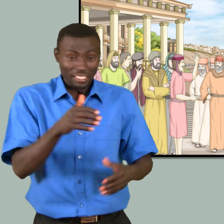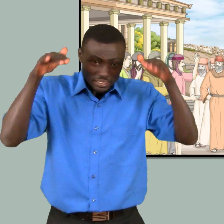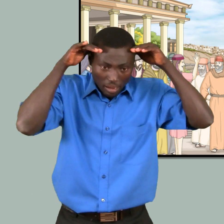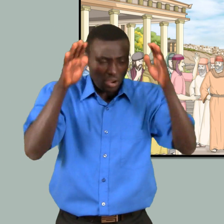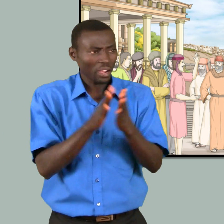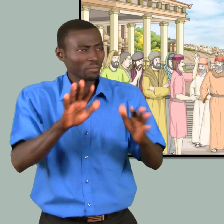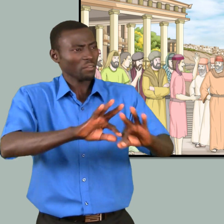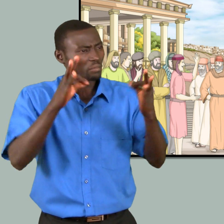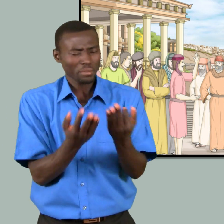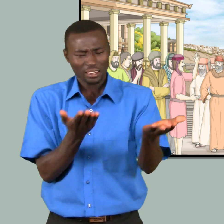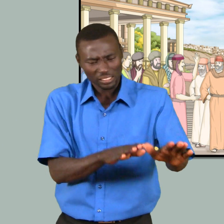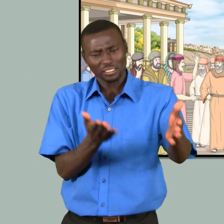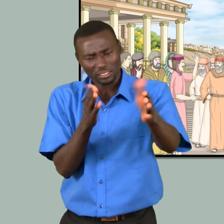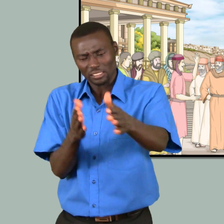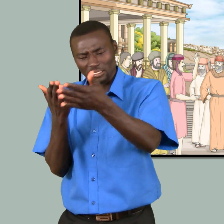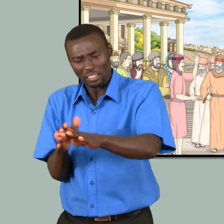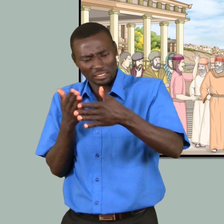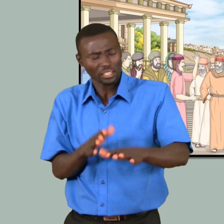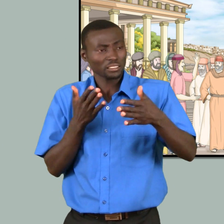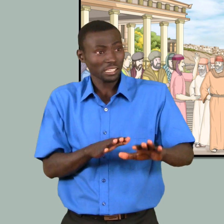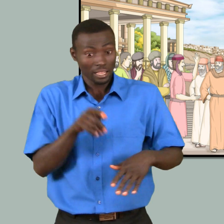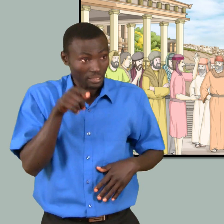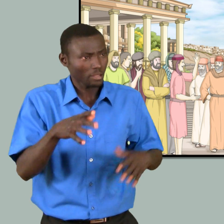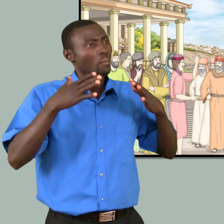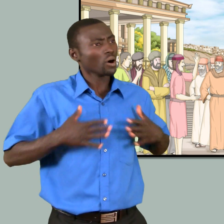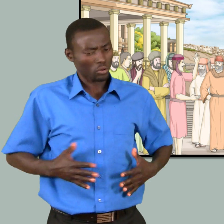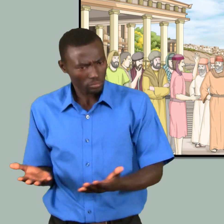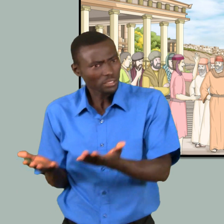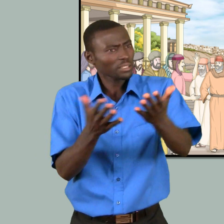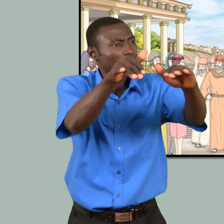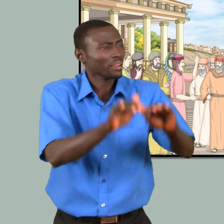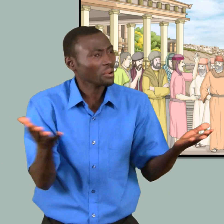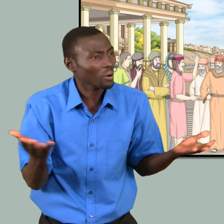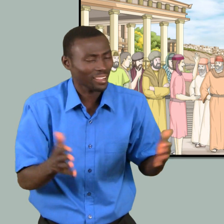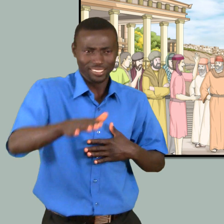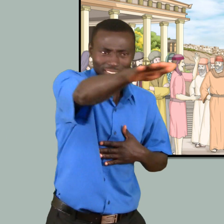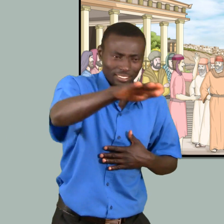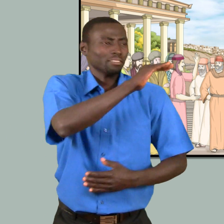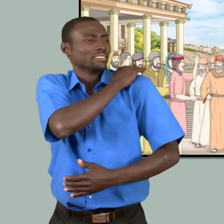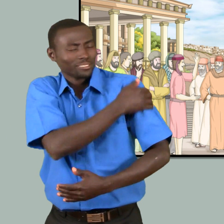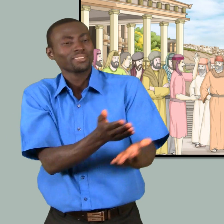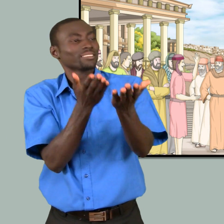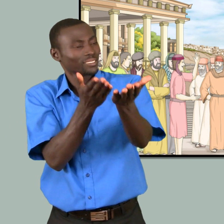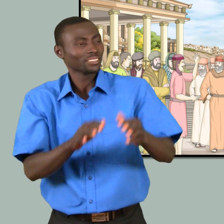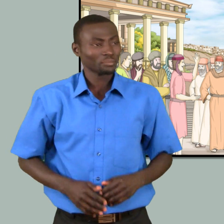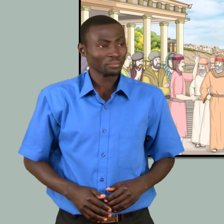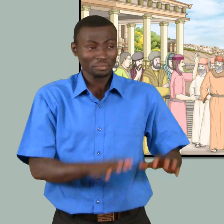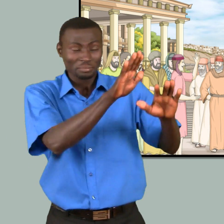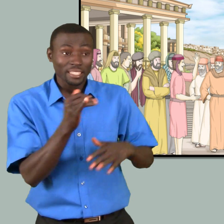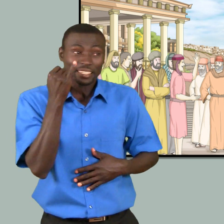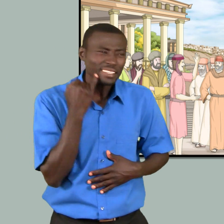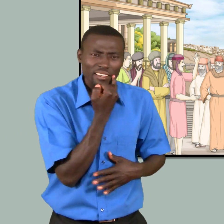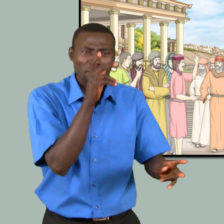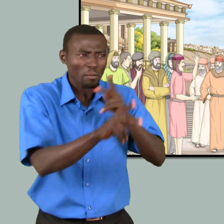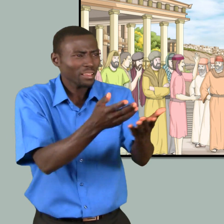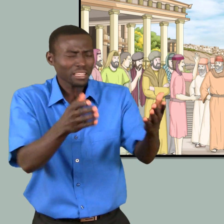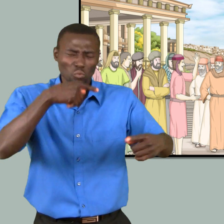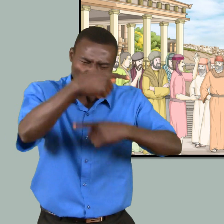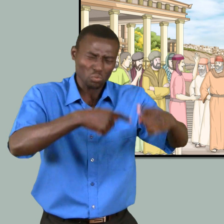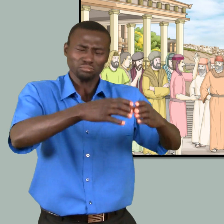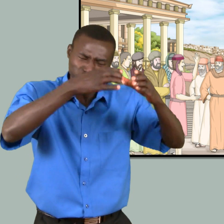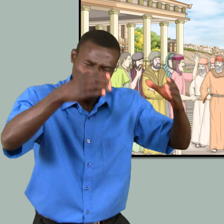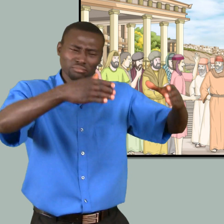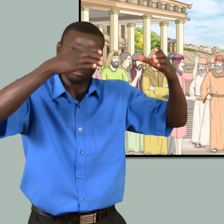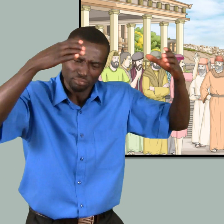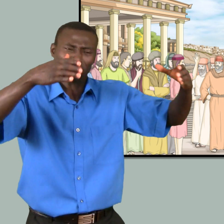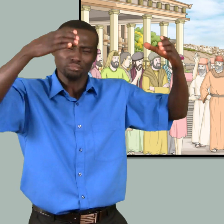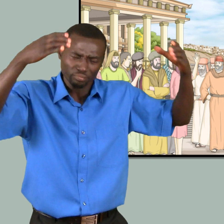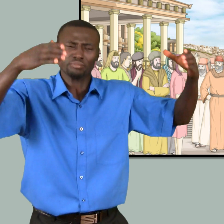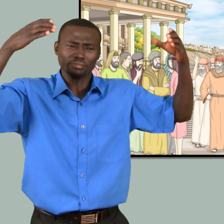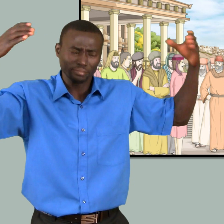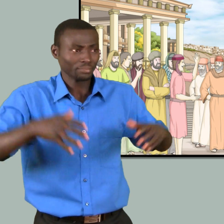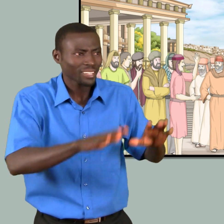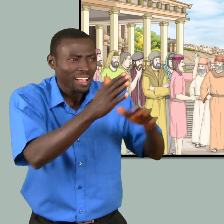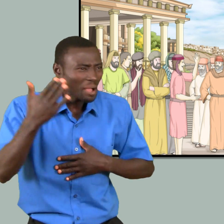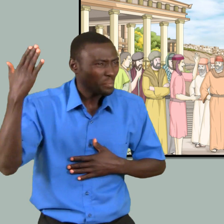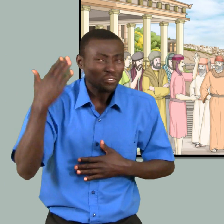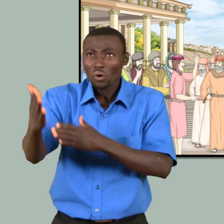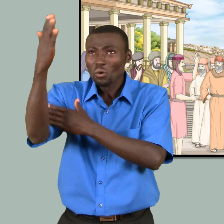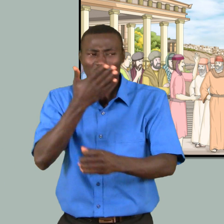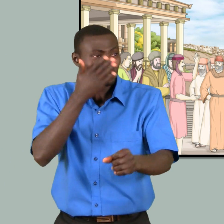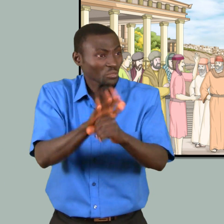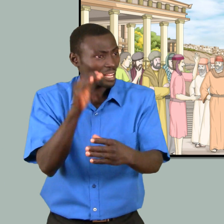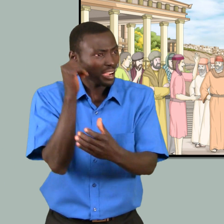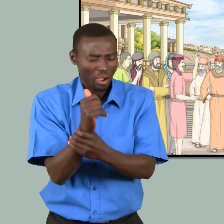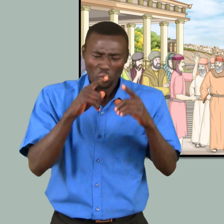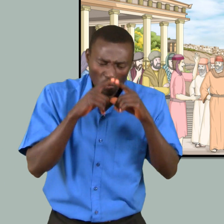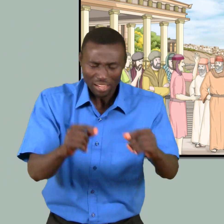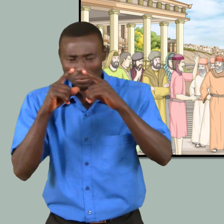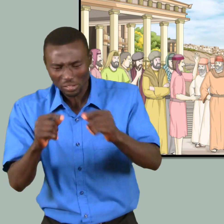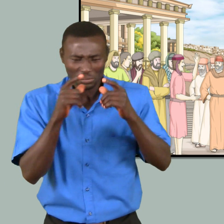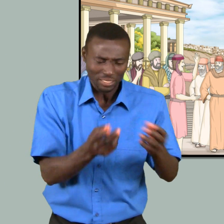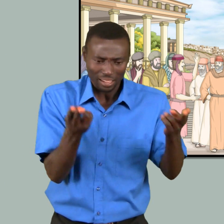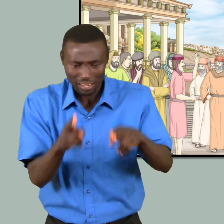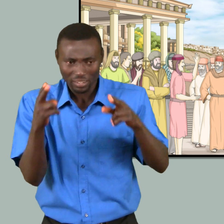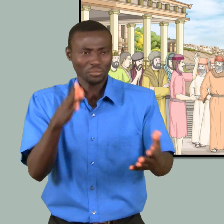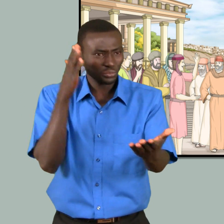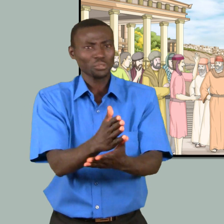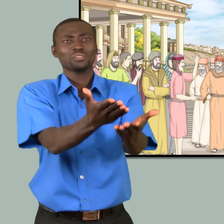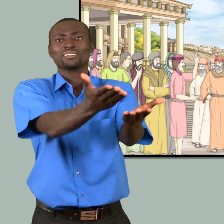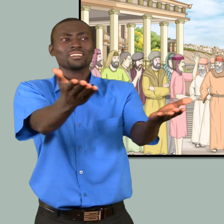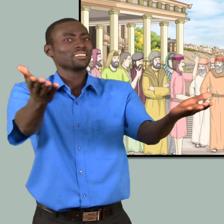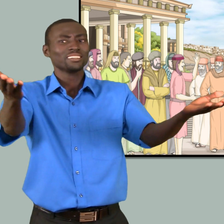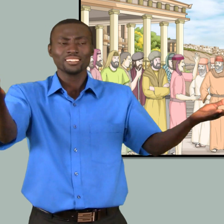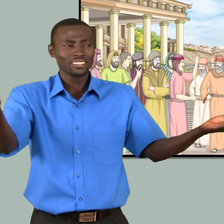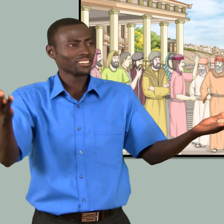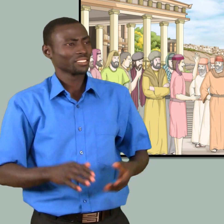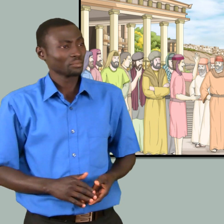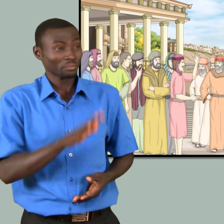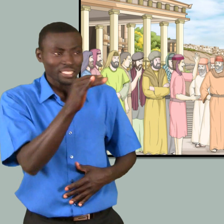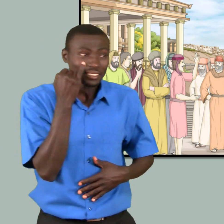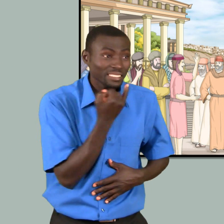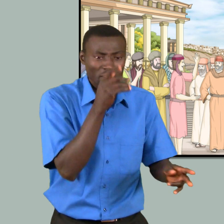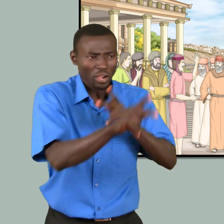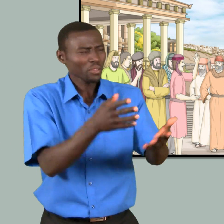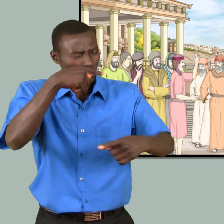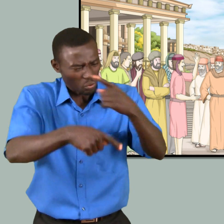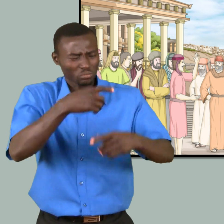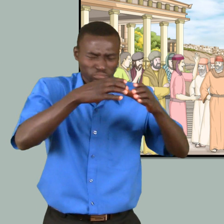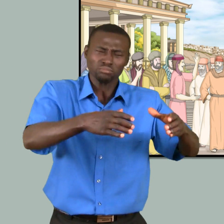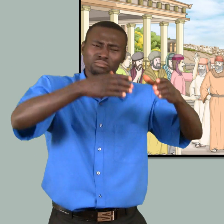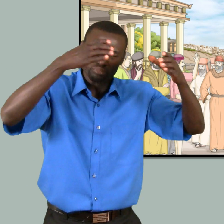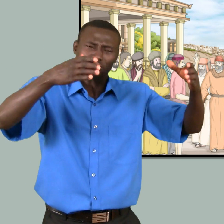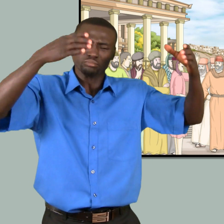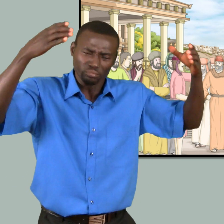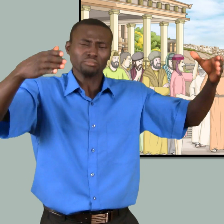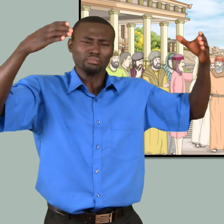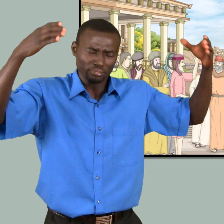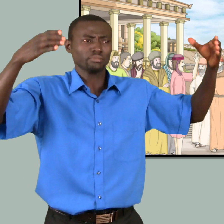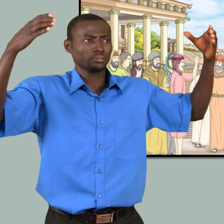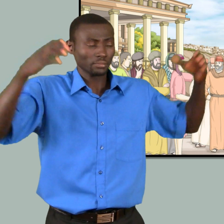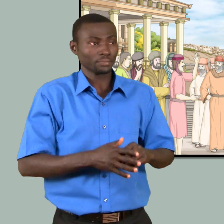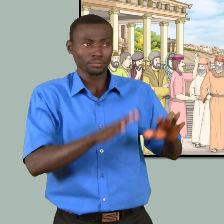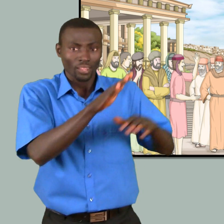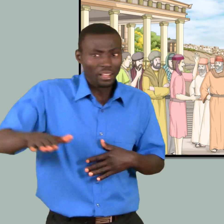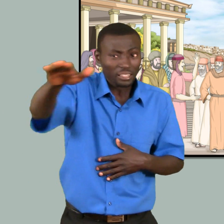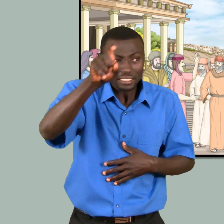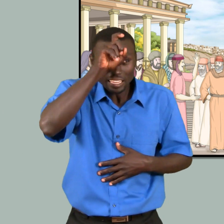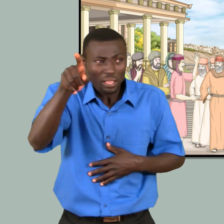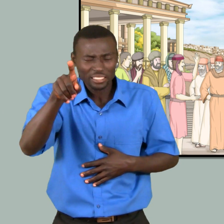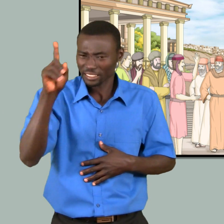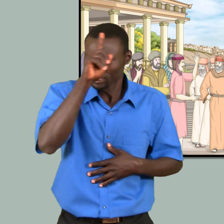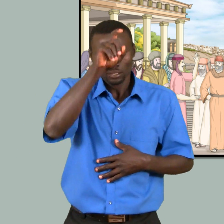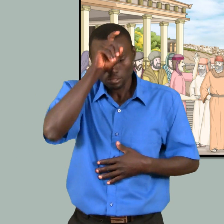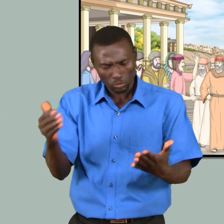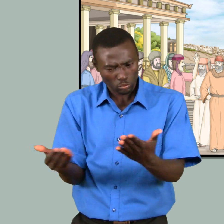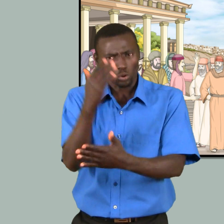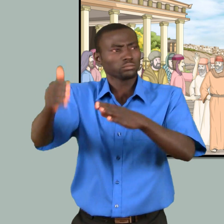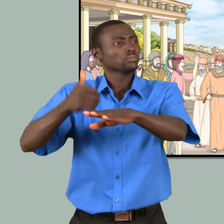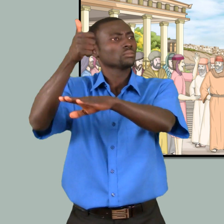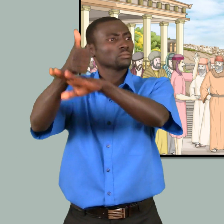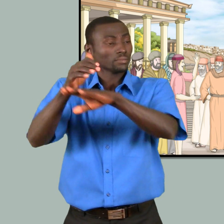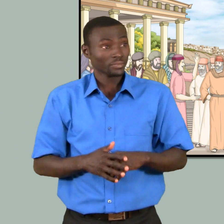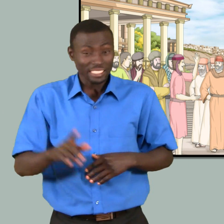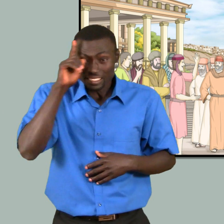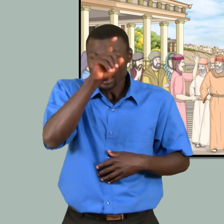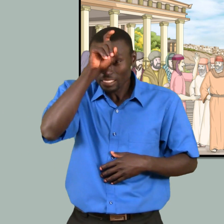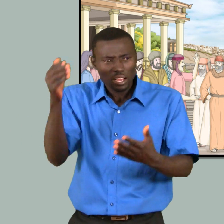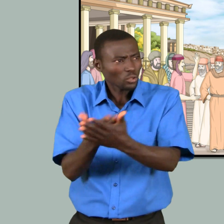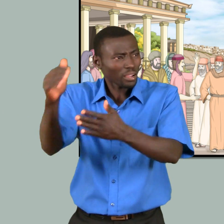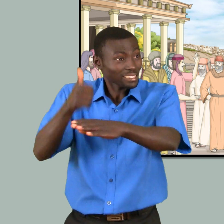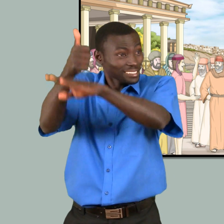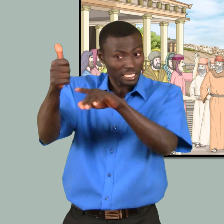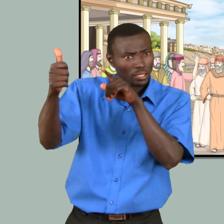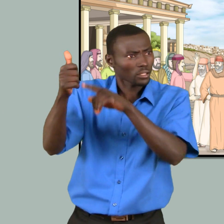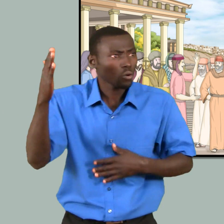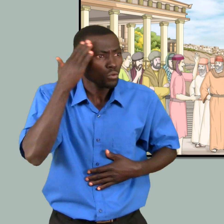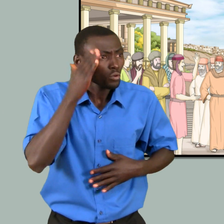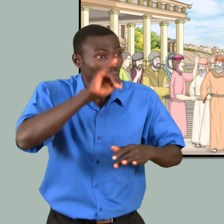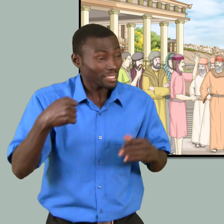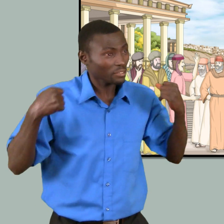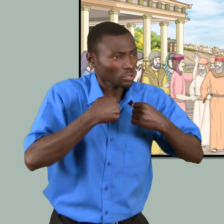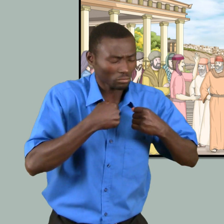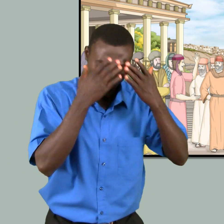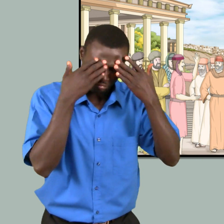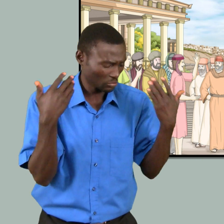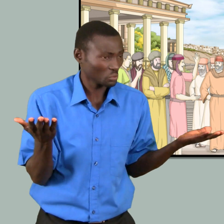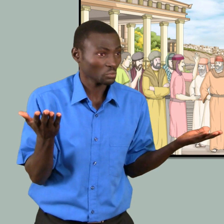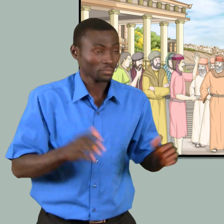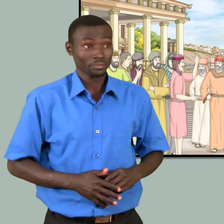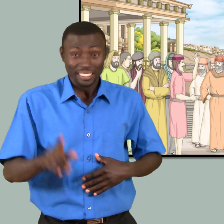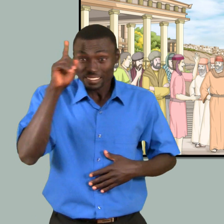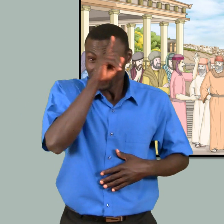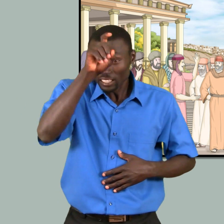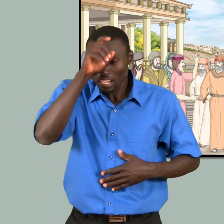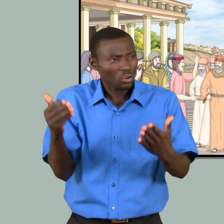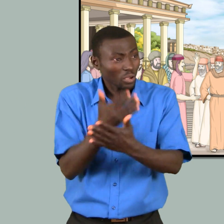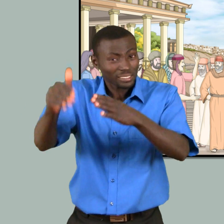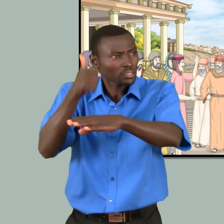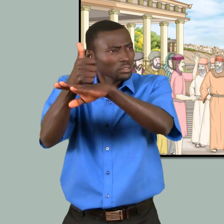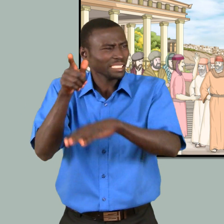As the time drew near for God to fulfill His promise to Abraham, our people in Egypt increased greatly in number. Then another king, who knew nothing of Joseph, arose over Egypt.